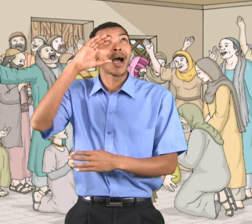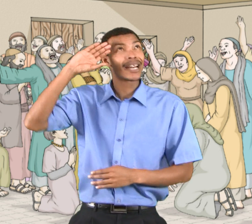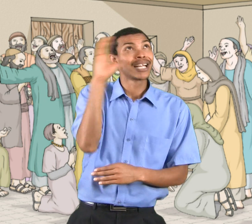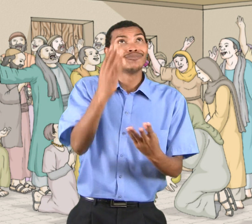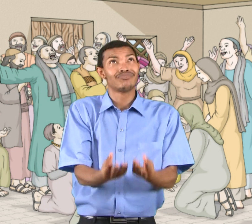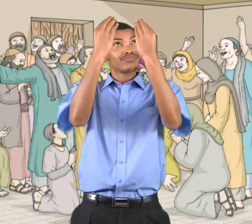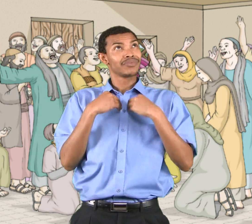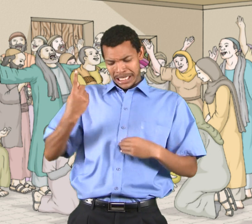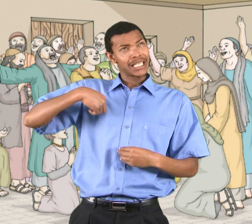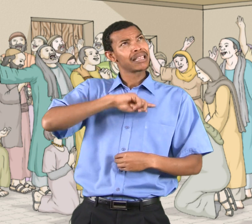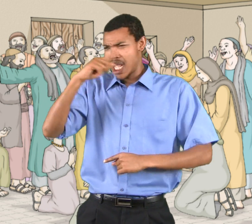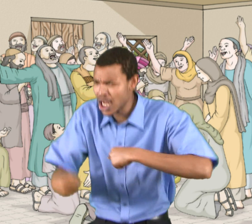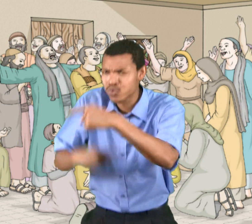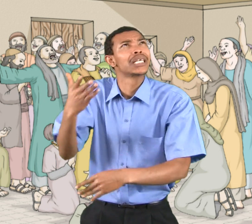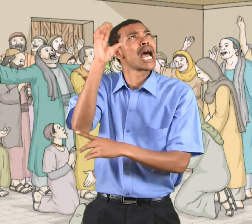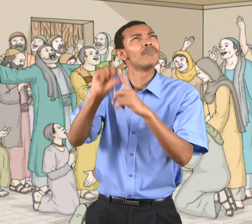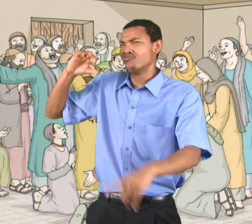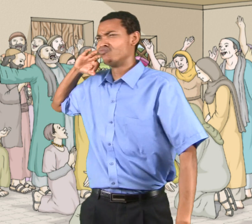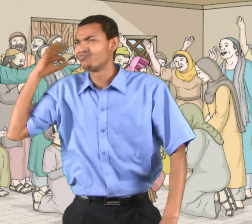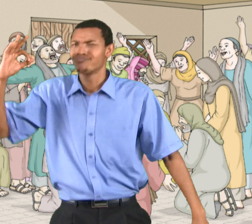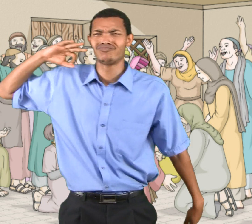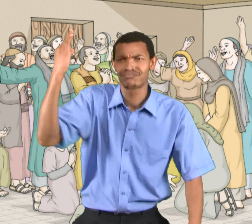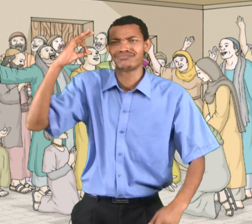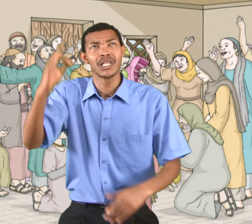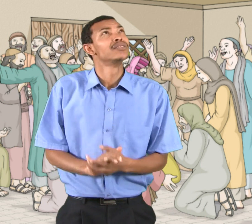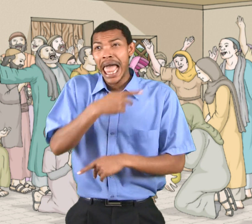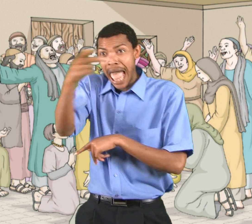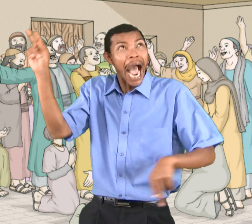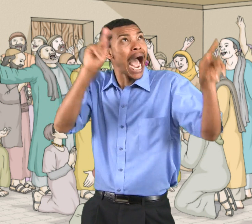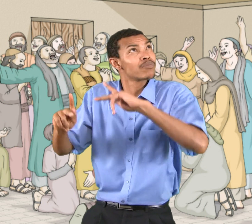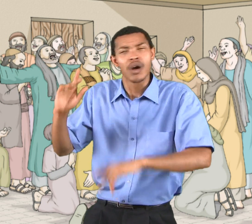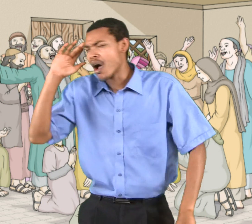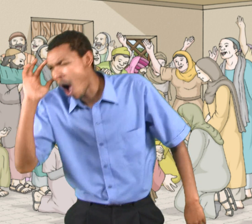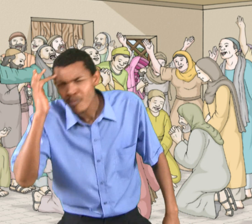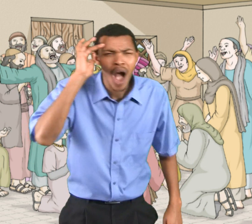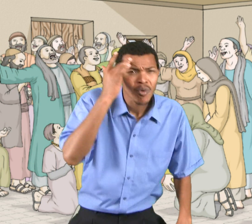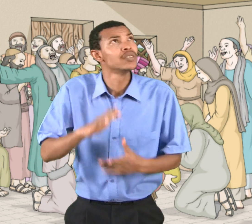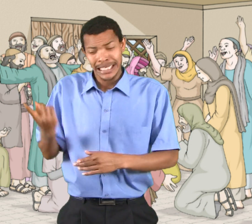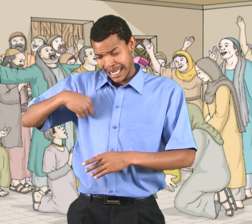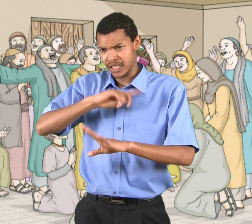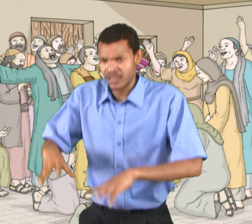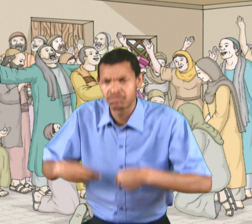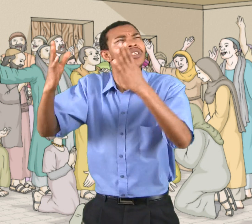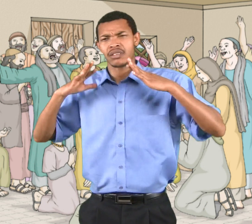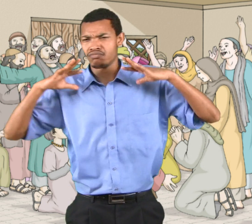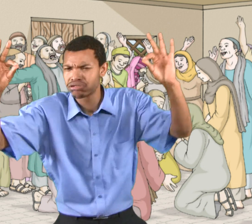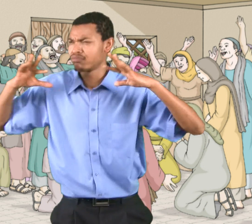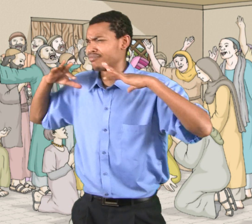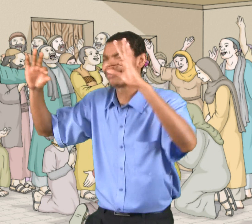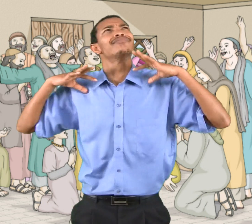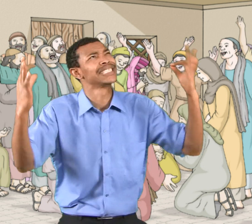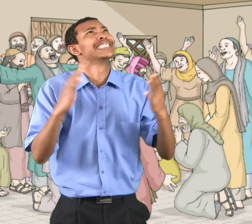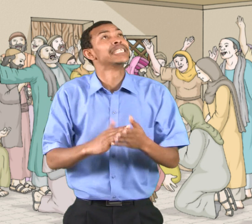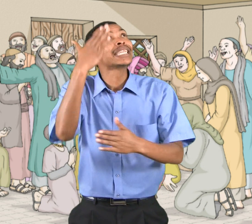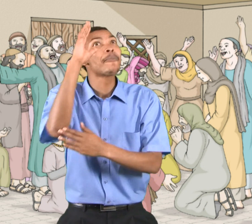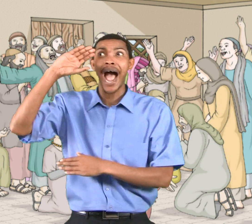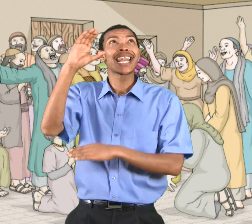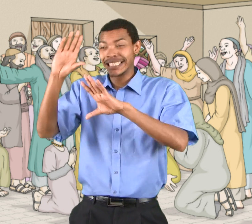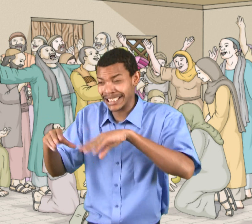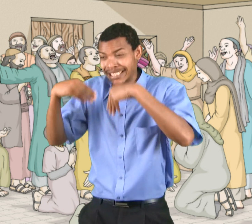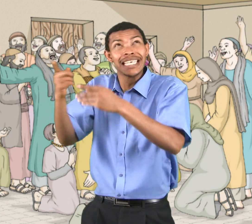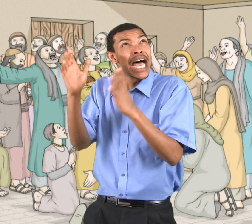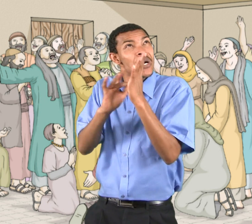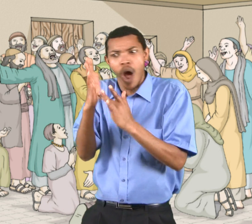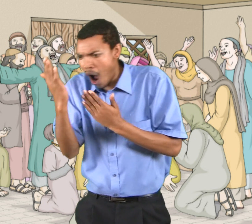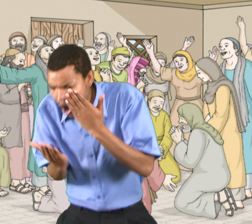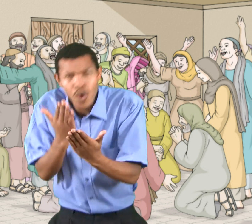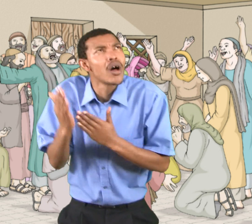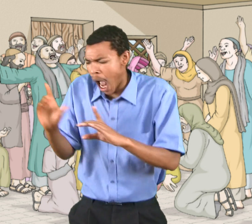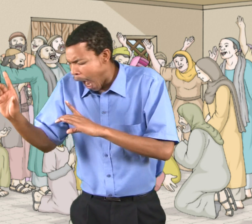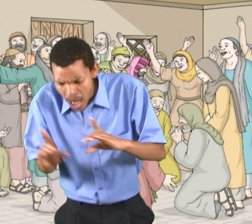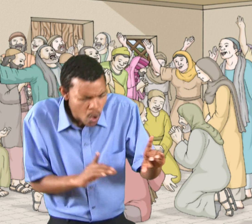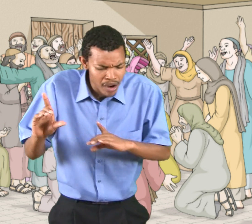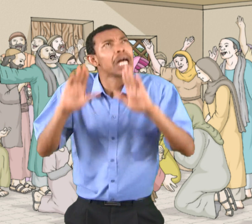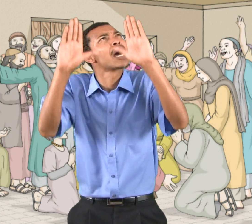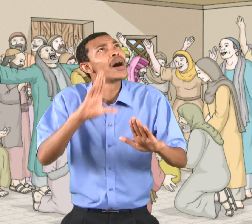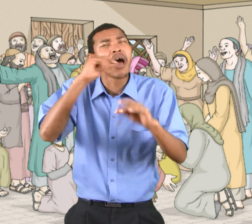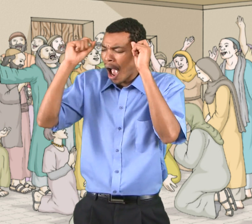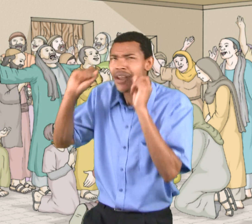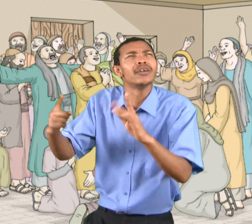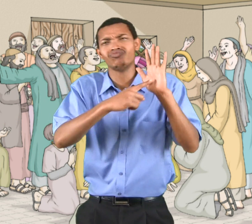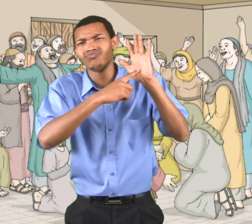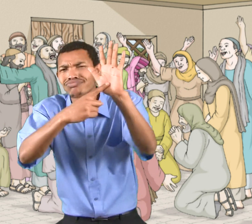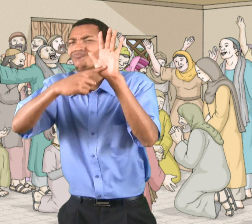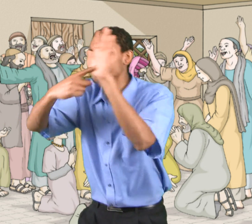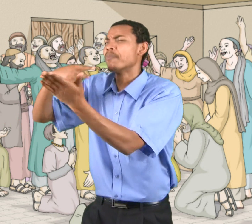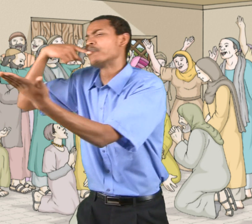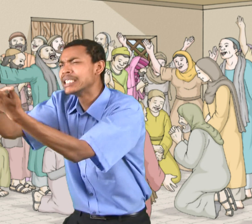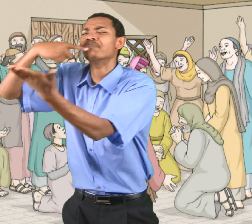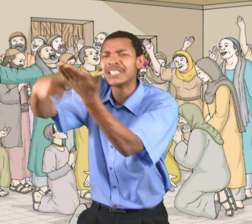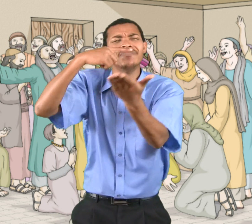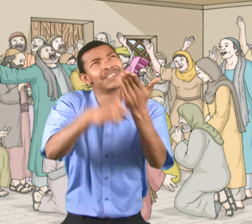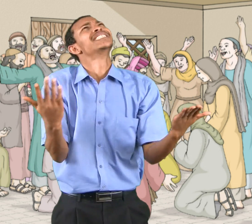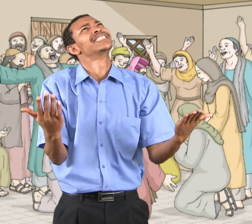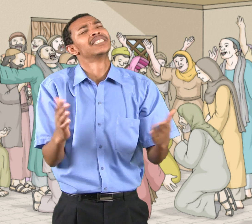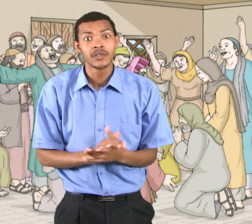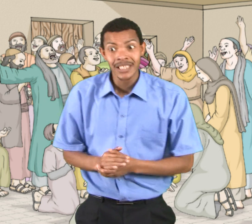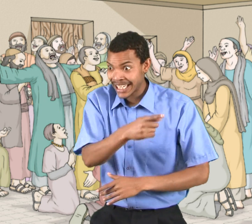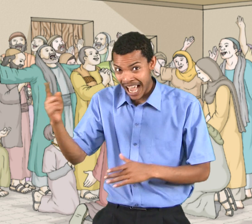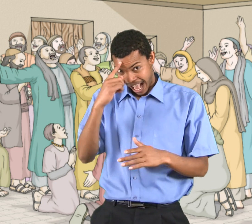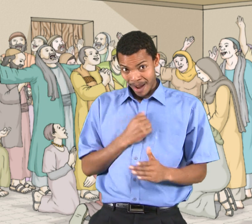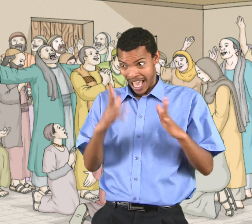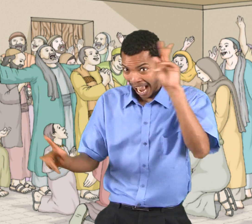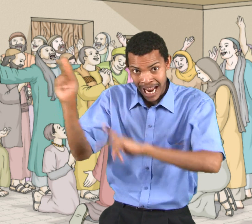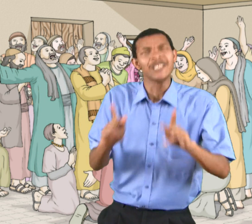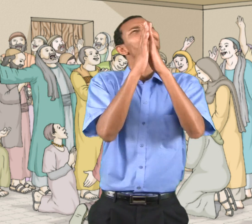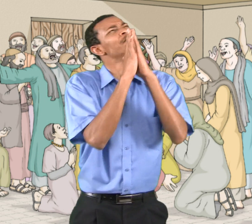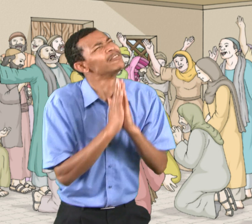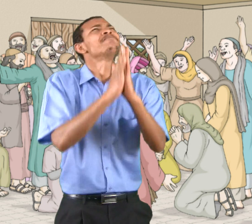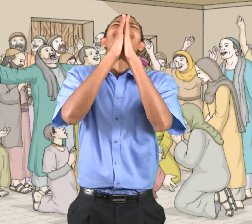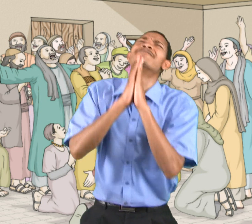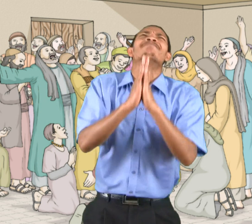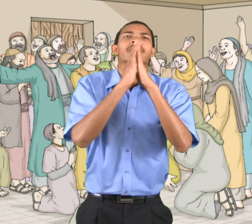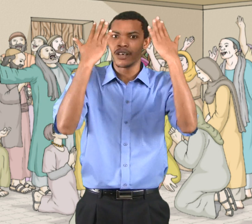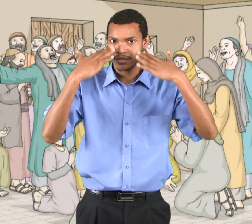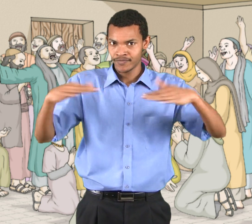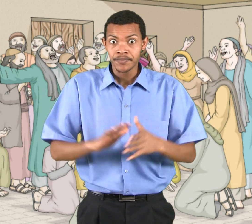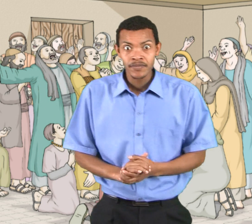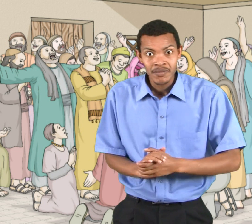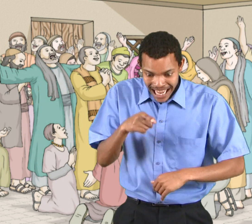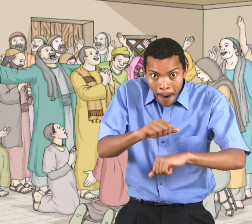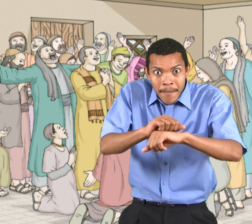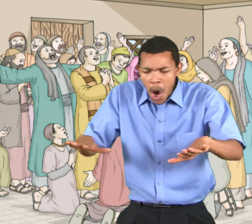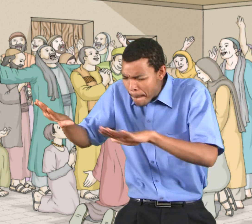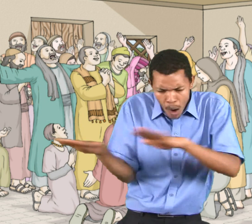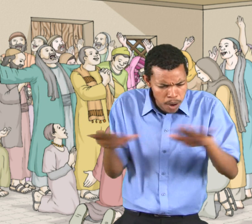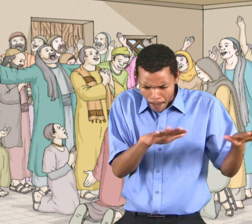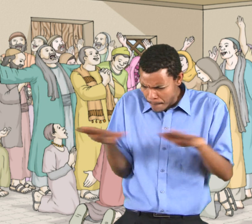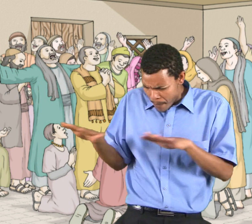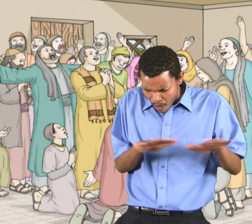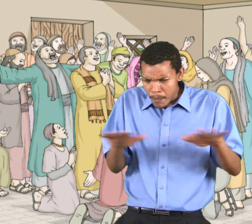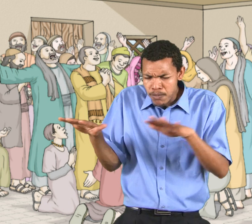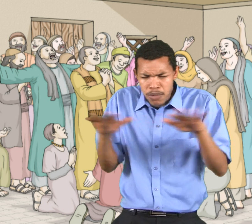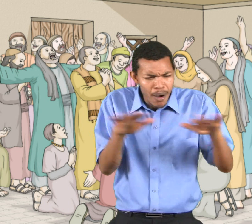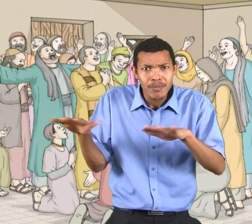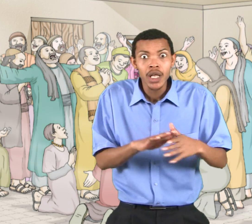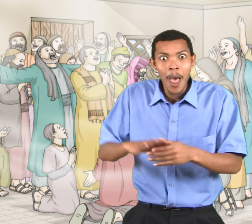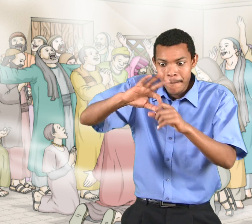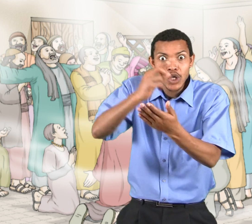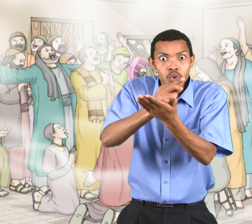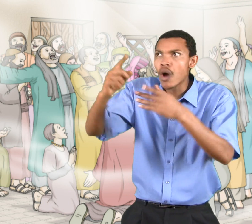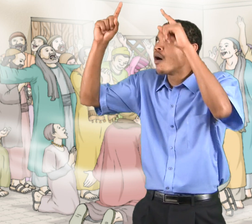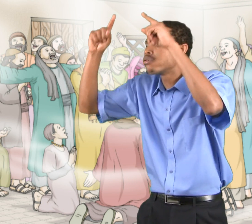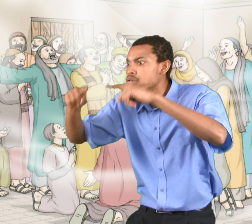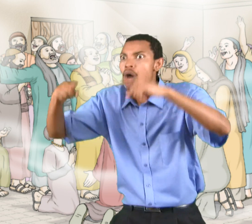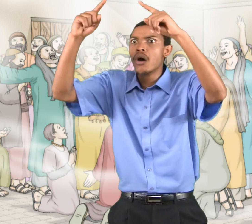And now, Lord, consider their threats, and enable Your servants to speak Your word with complete boldness, as You stretch out Your hand to heal and perform signs and wonders through the name of Your holy servant Jesus.”